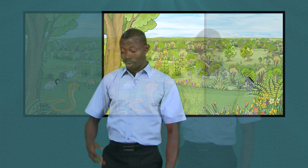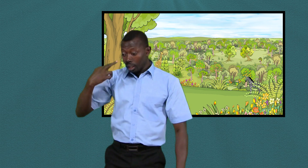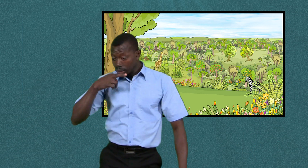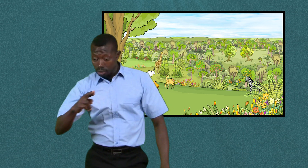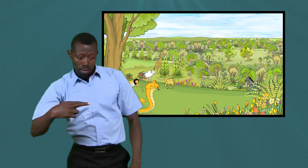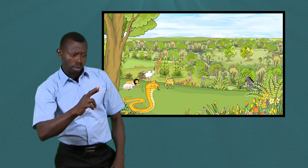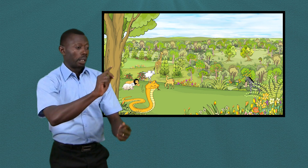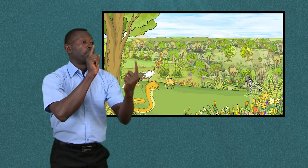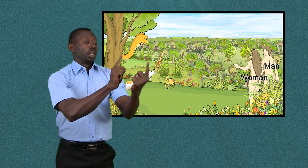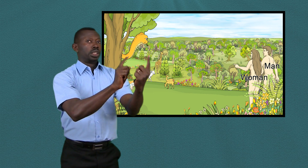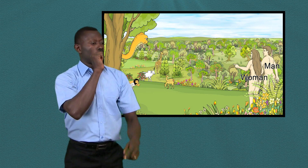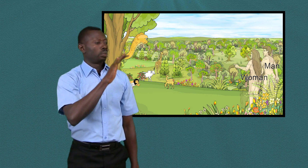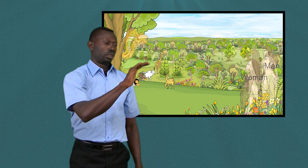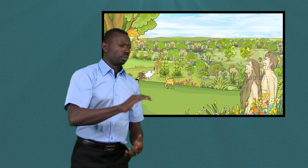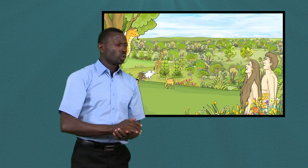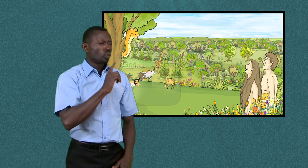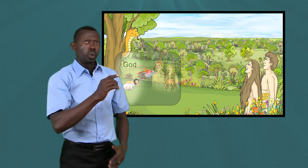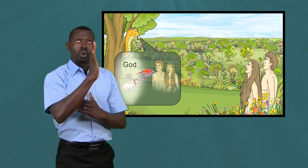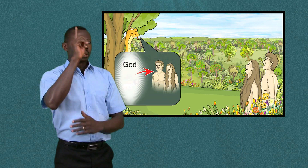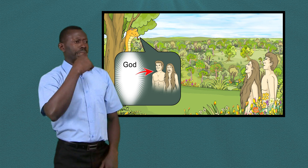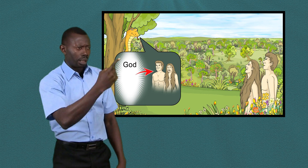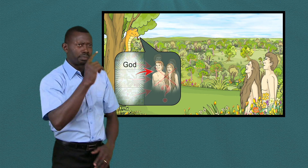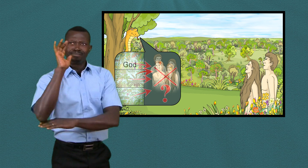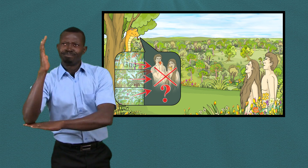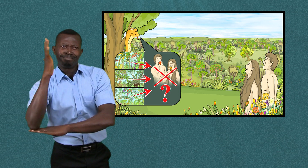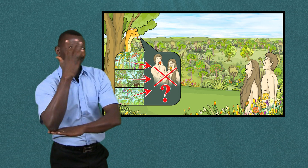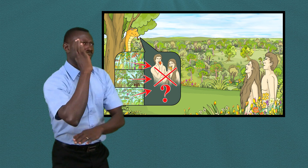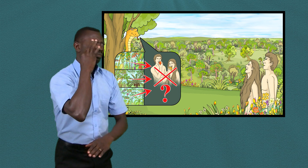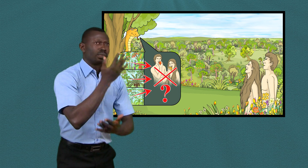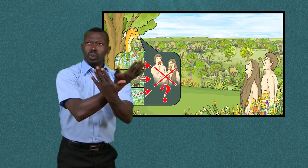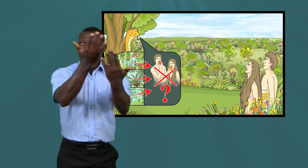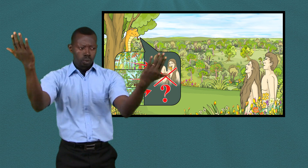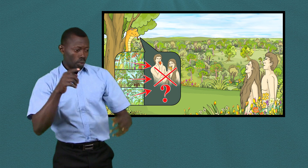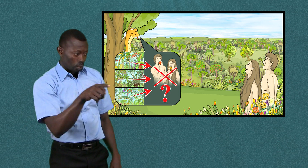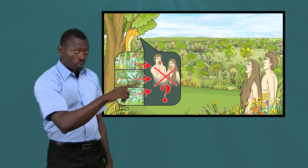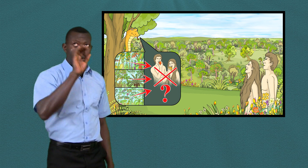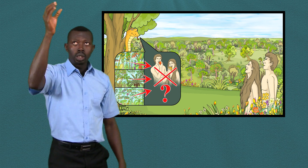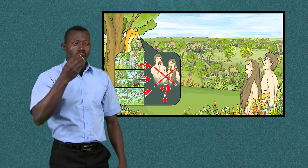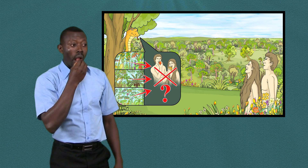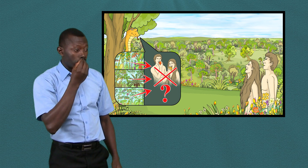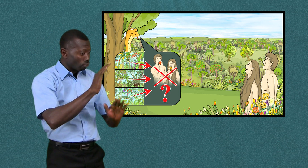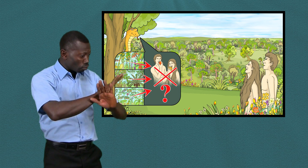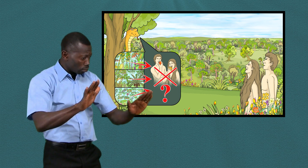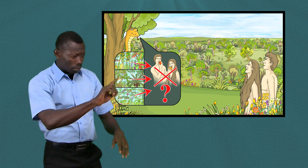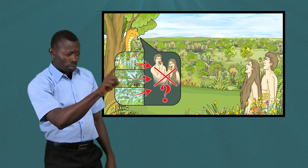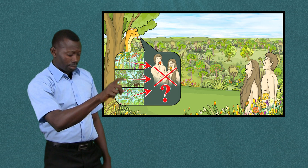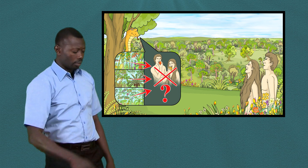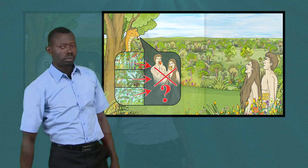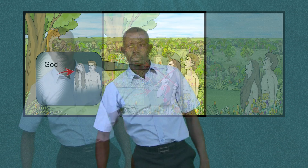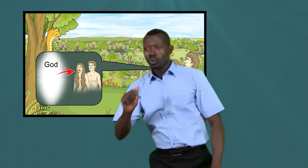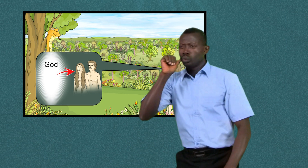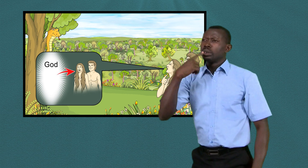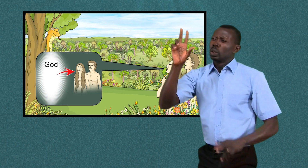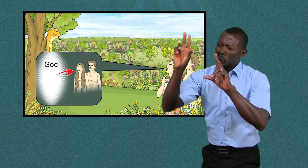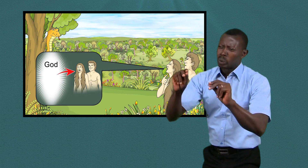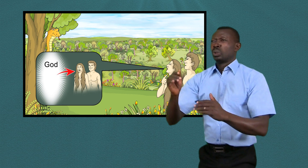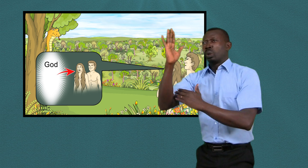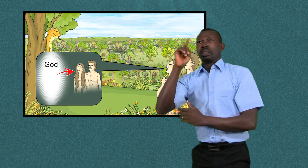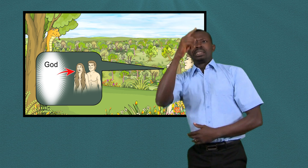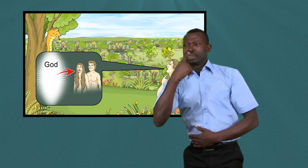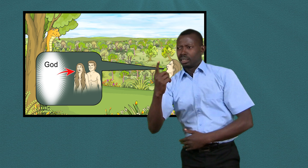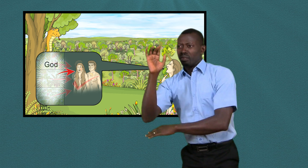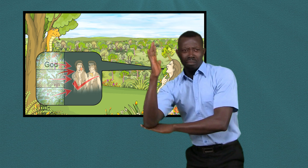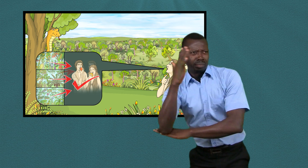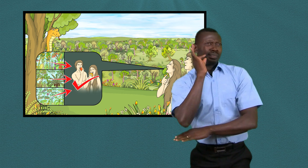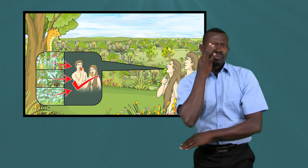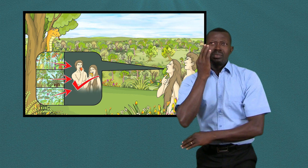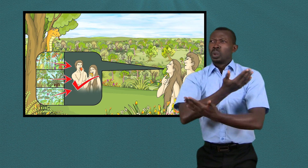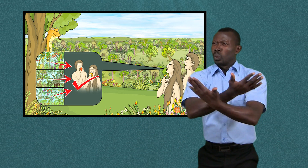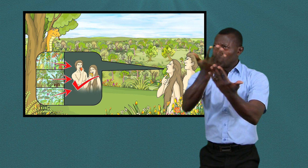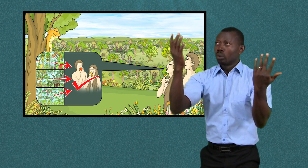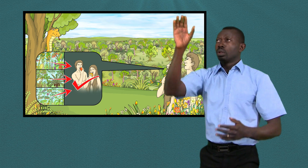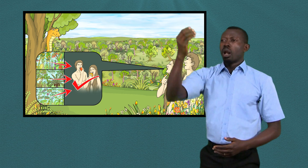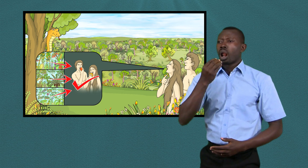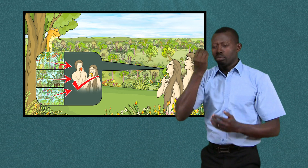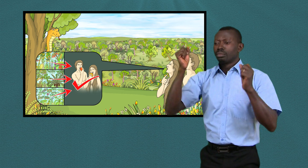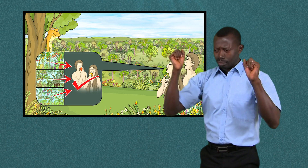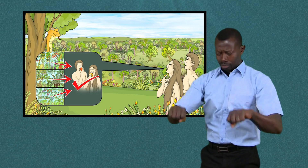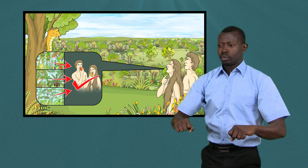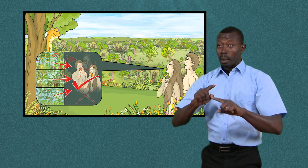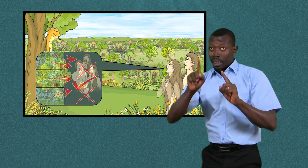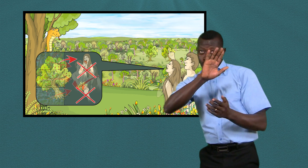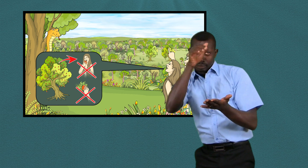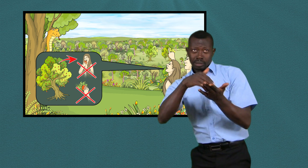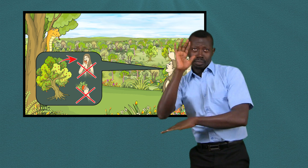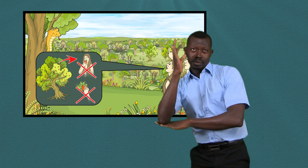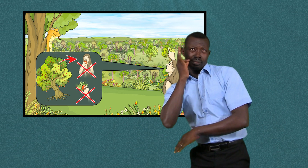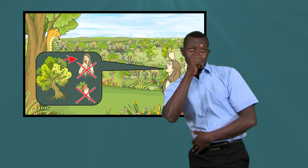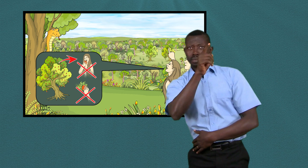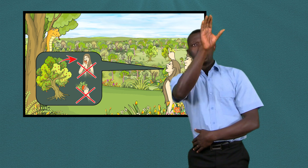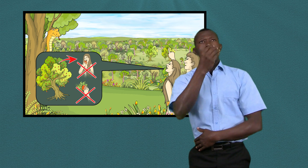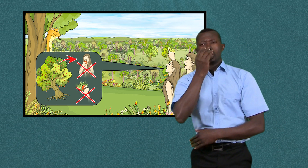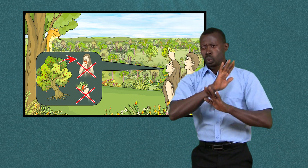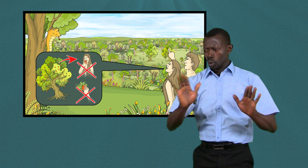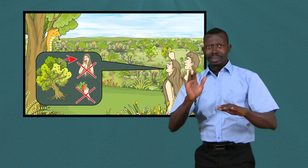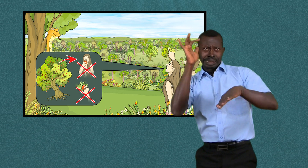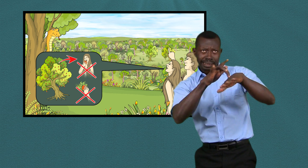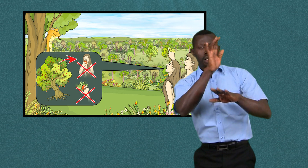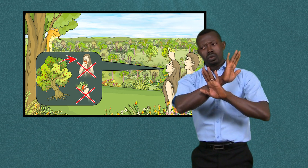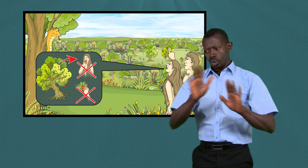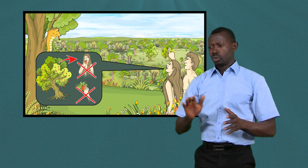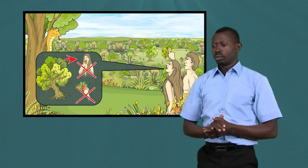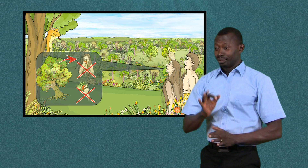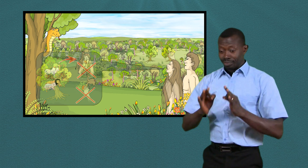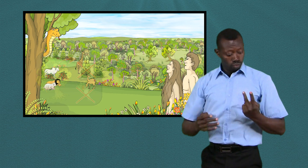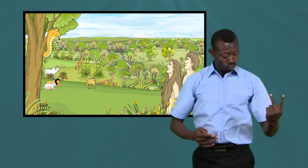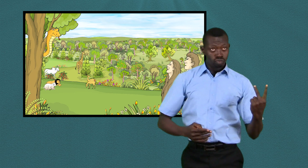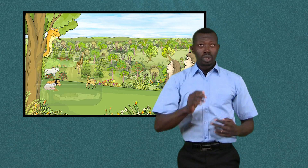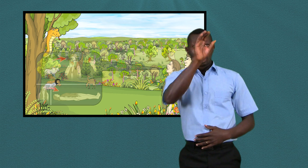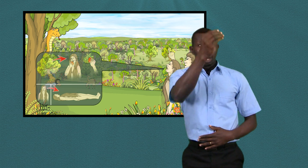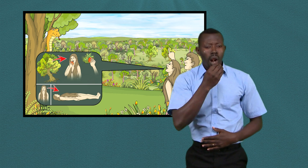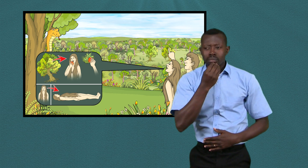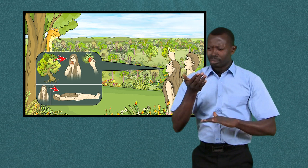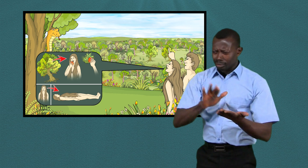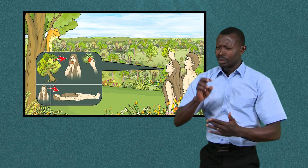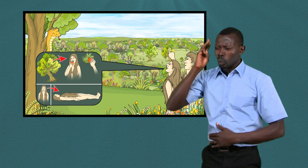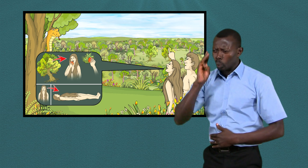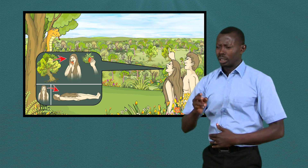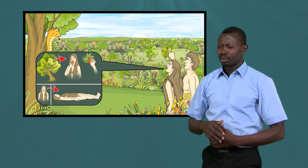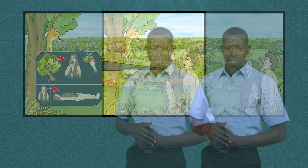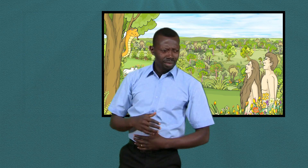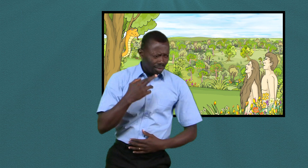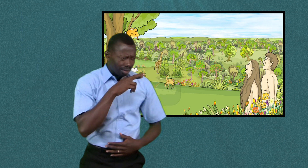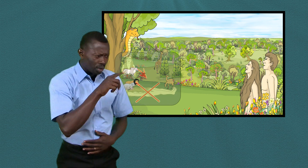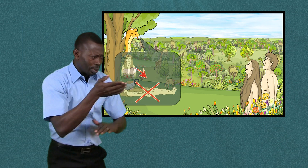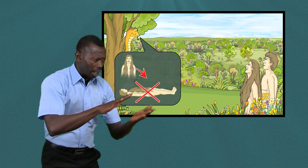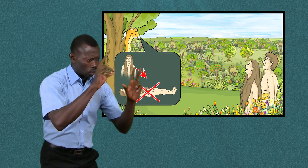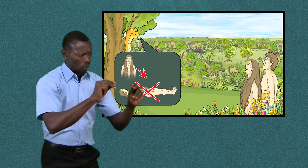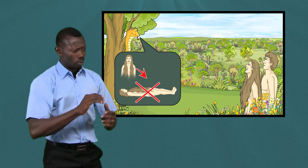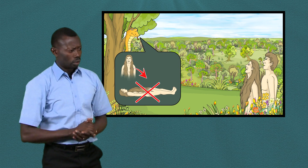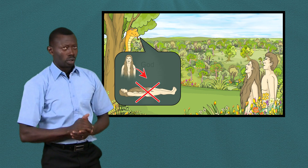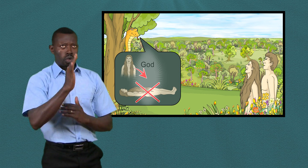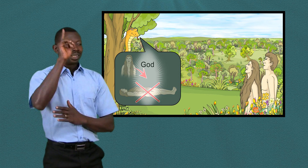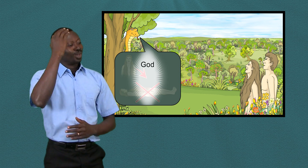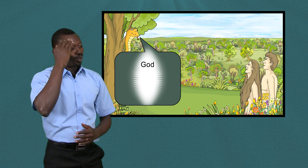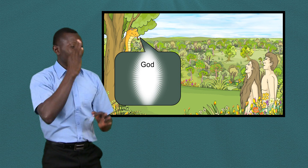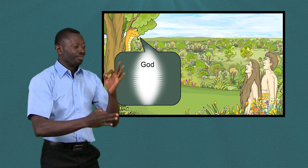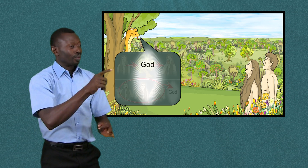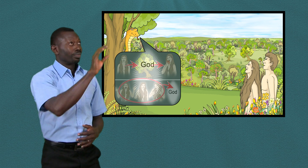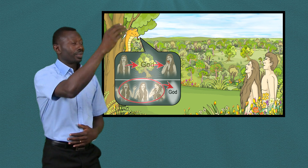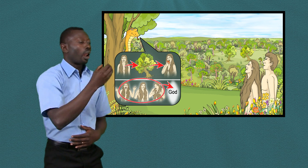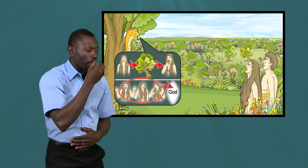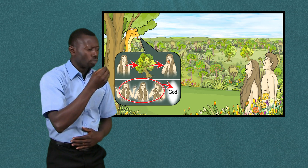And he said to the woman, “Did God really say, ‘You must not eat from any tree in the garden?’” The woman answered the serpent, “We may eat the fruit of the trees of the garden, but about the fruit of the tree in the middle of the garden, God has said, ‘You must not eat of it or touch it, or you will die.’” “You will not surely die,” the serpent told her.